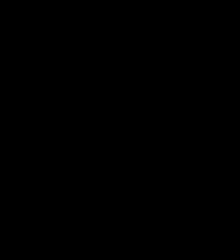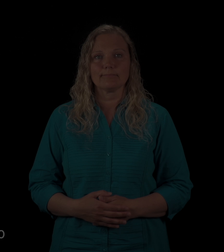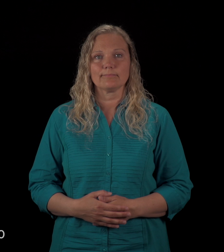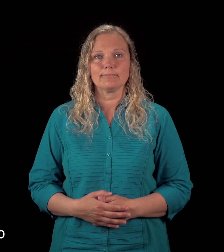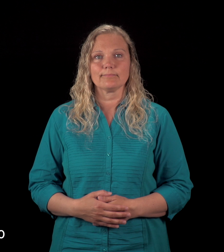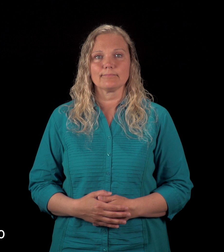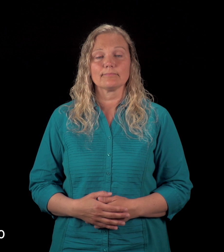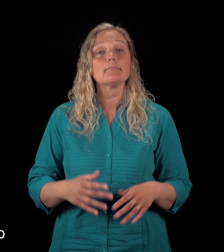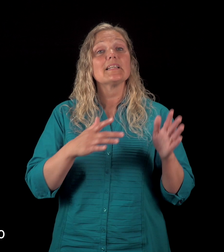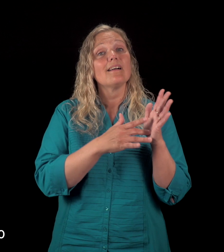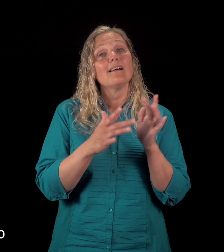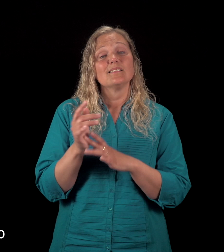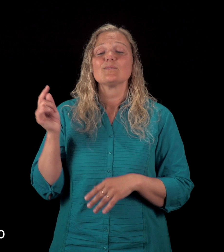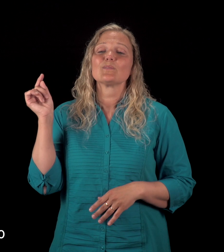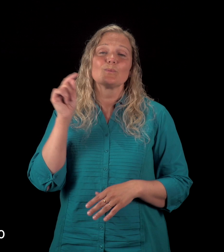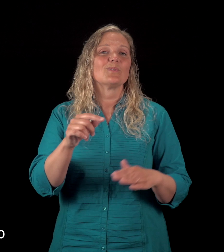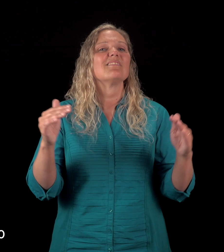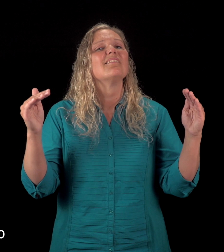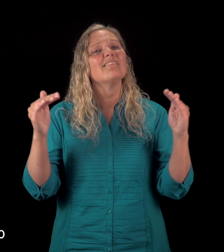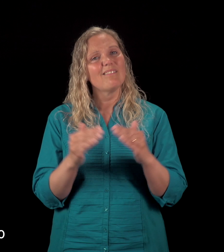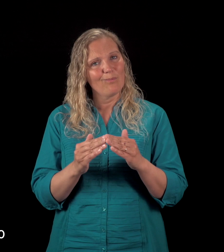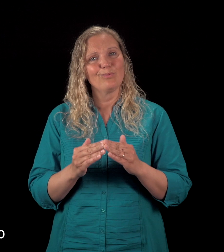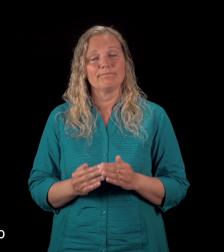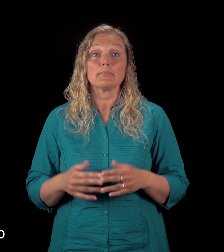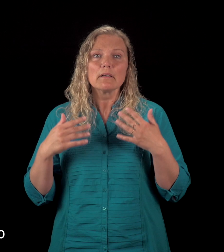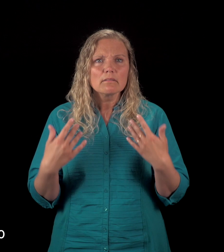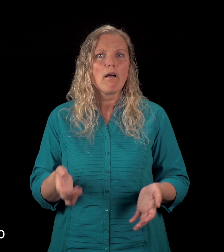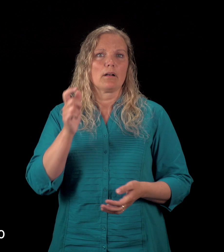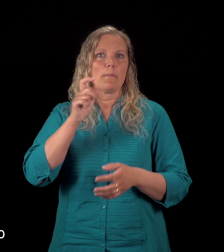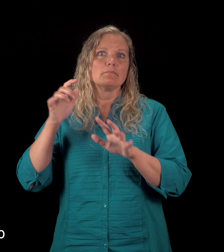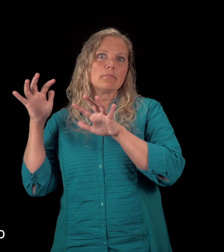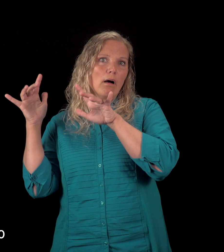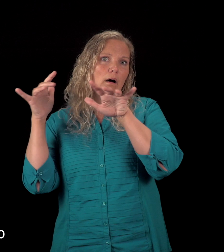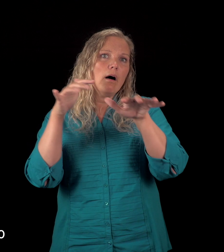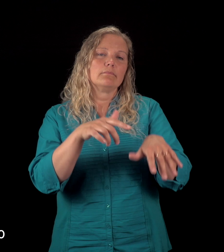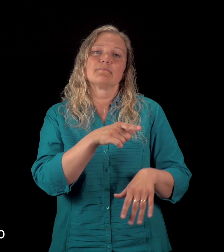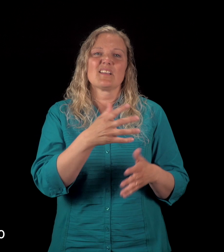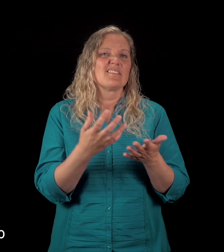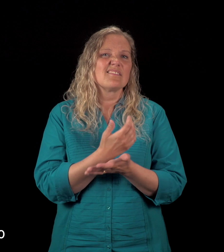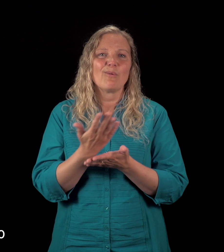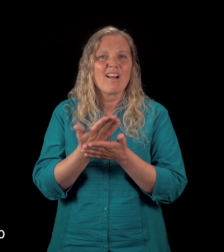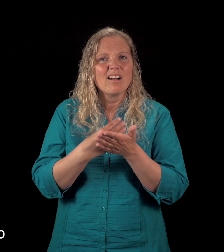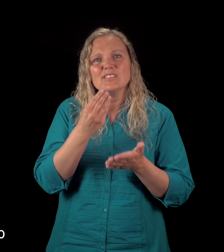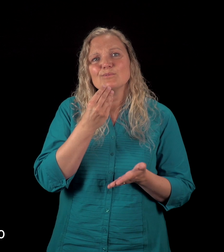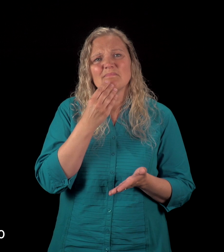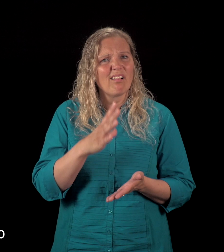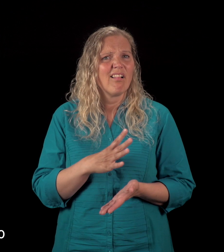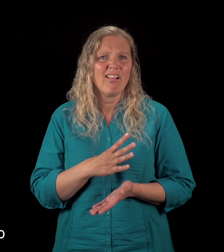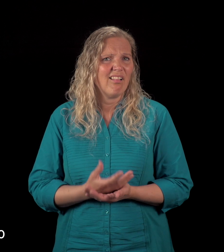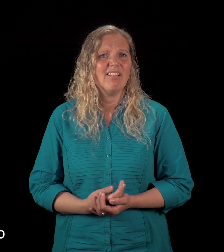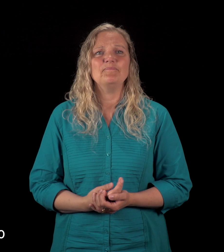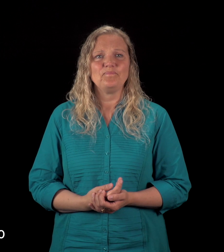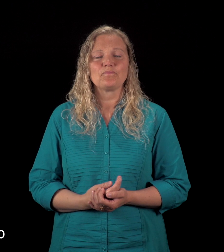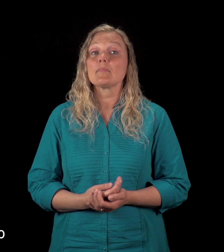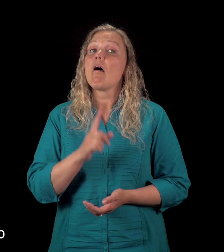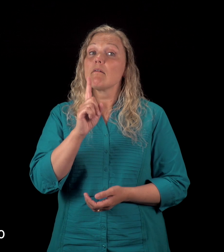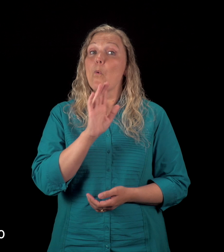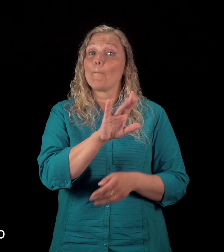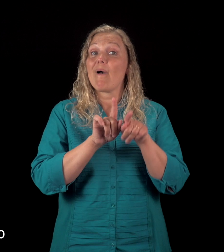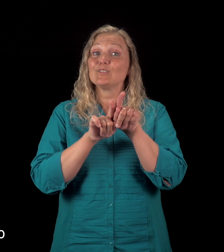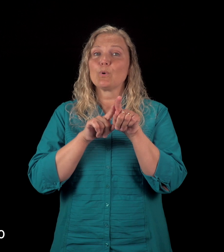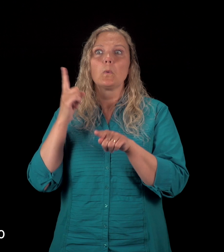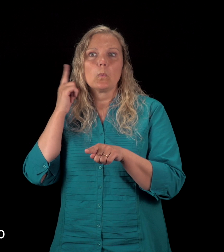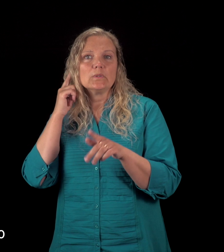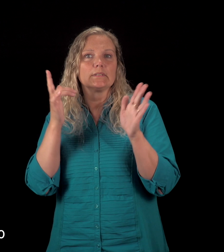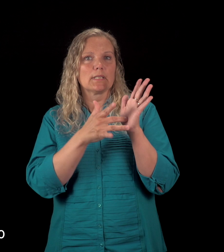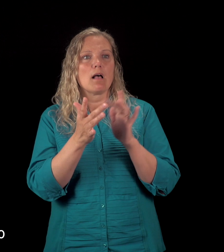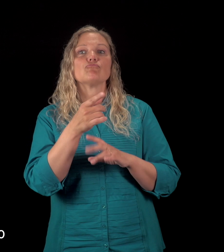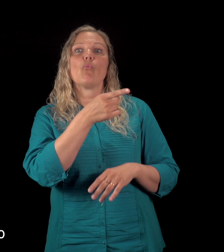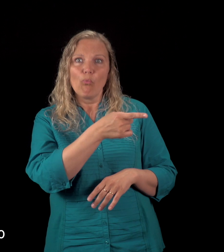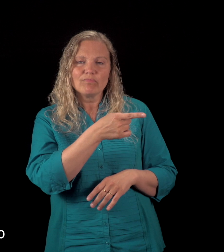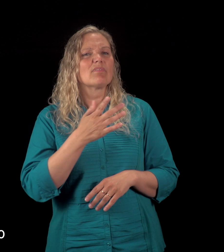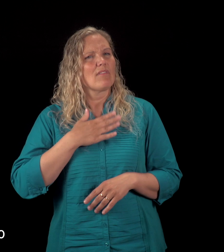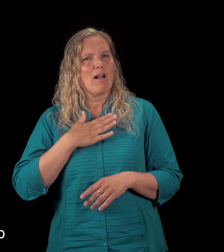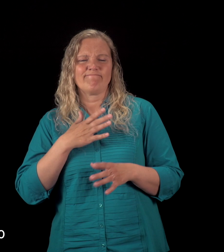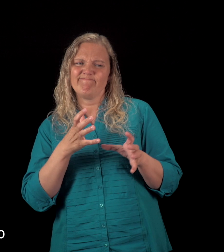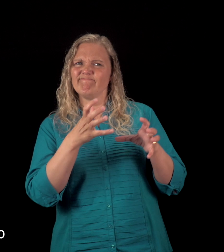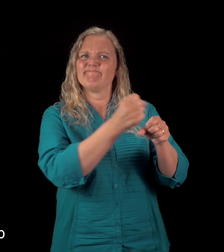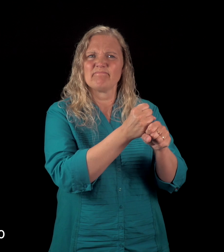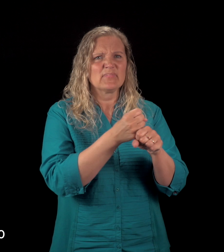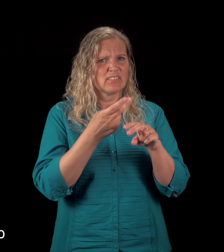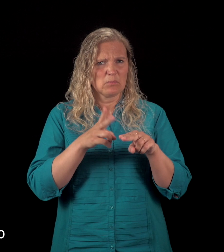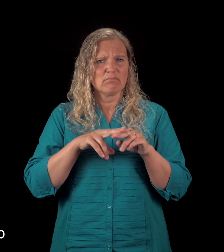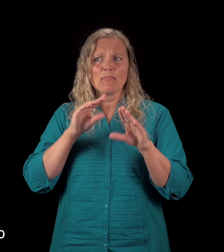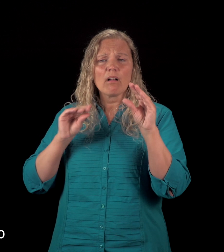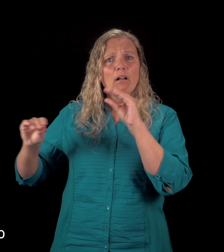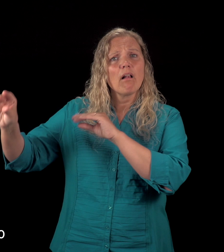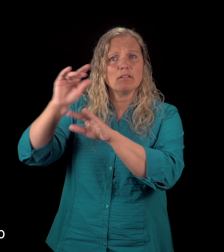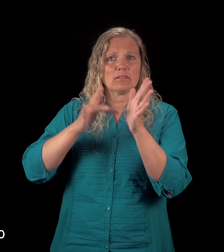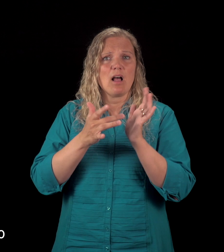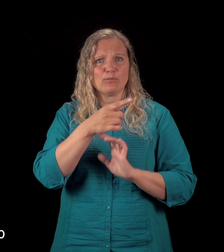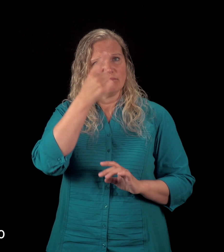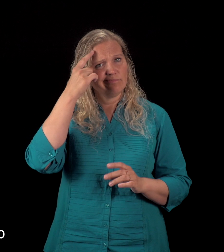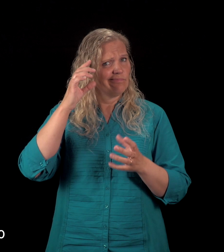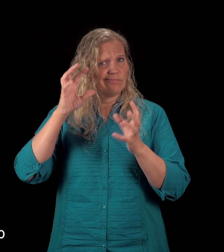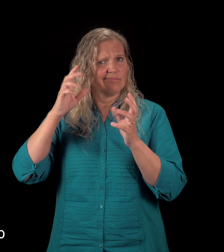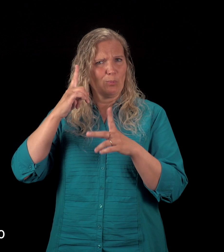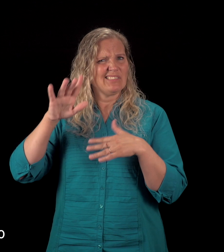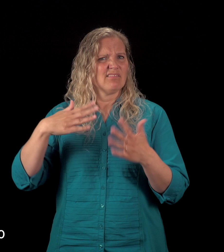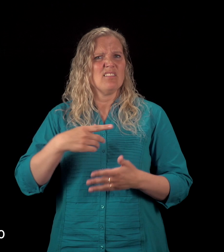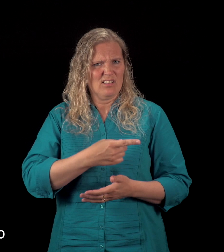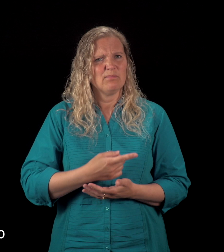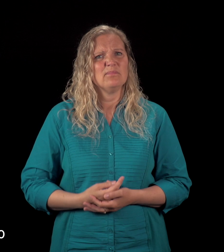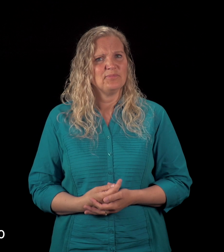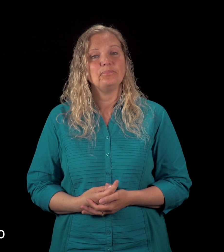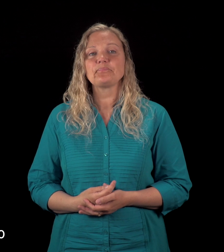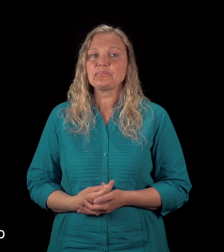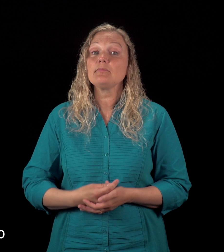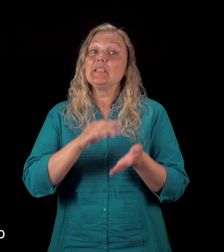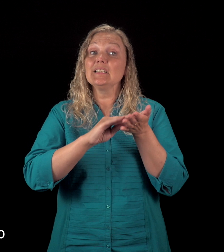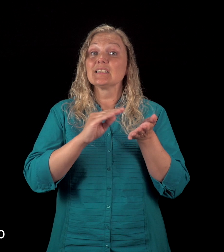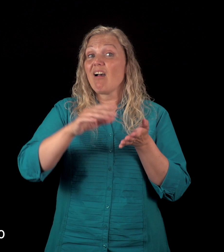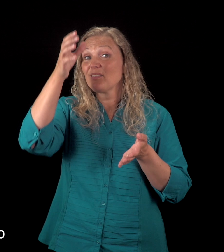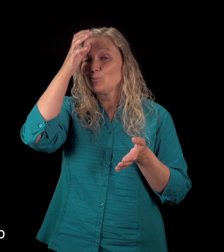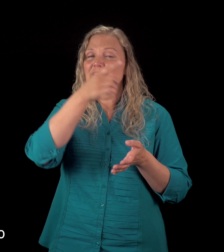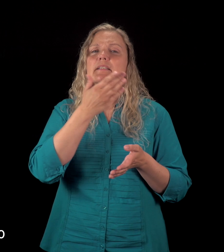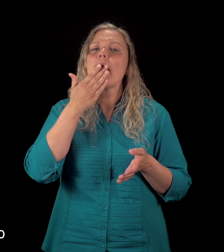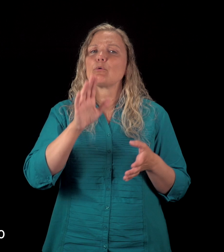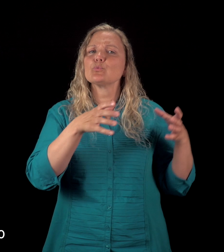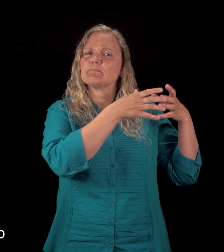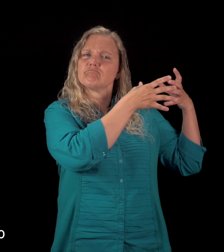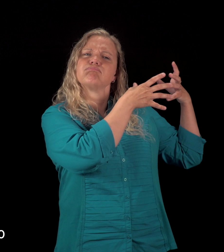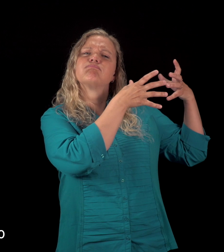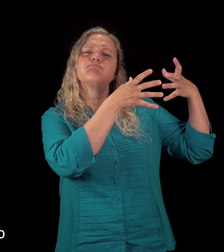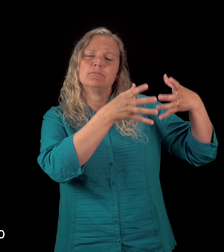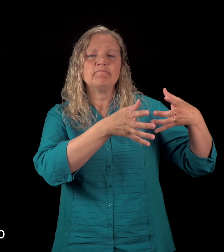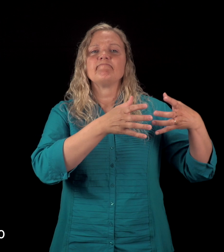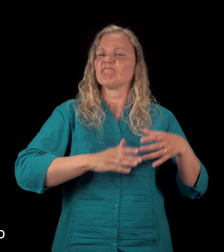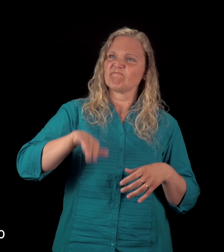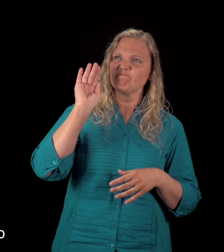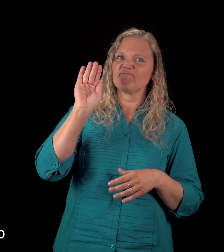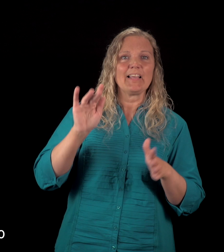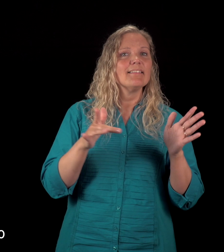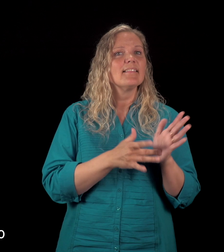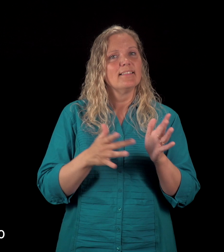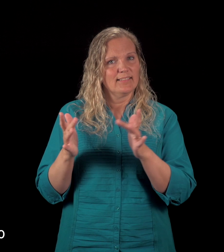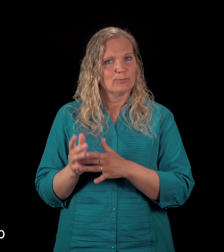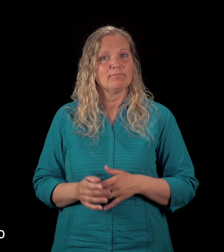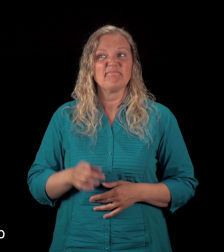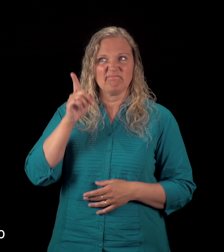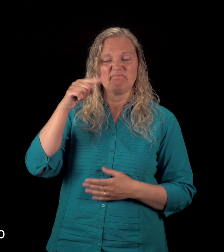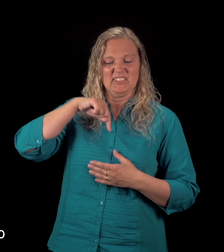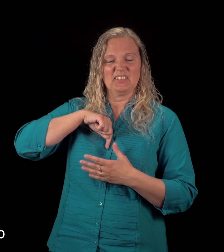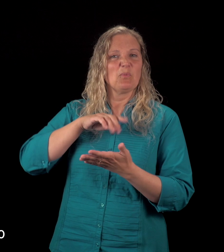Then Jesus went home, and once again a crowd gathered, so that He and His disciples could not even eat. When His family heard about this, they went out to take custody of Him, saying, “He is out of His mind.”